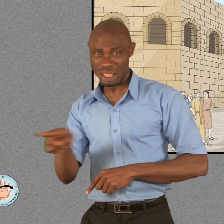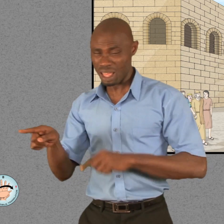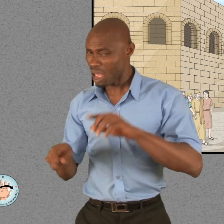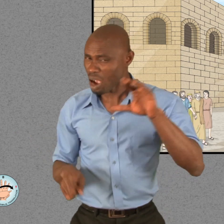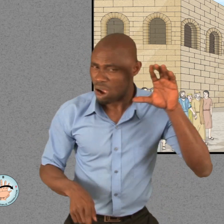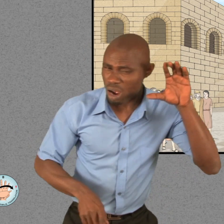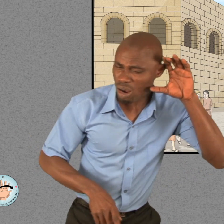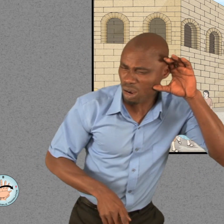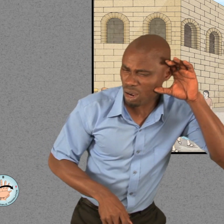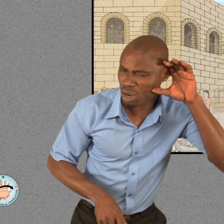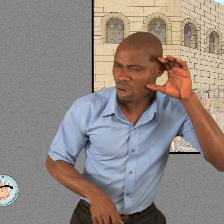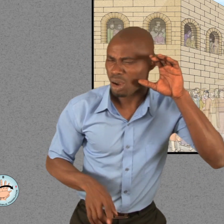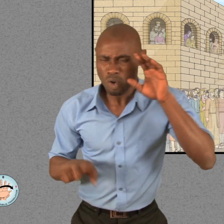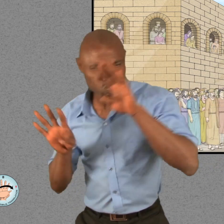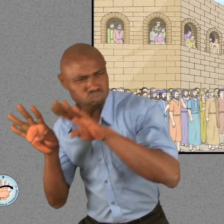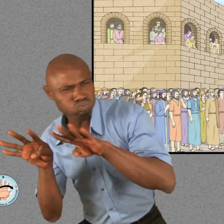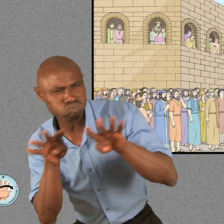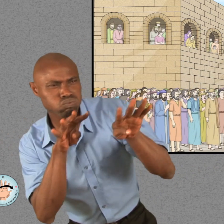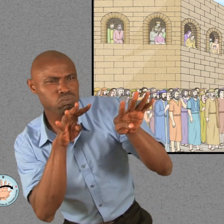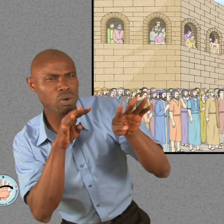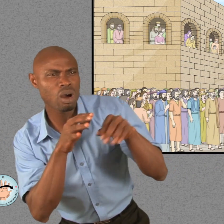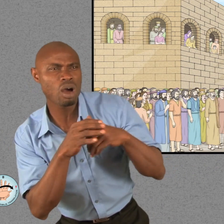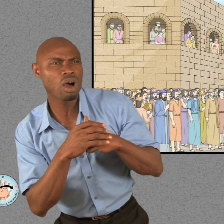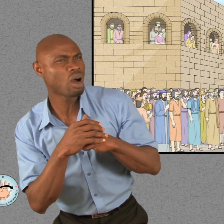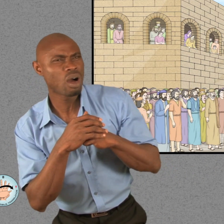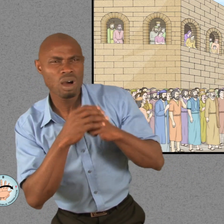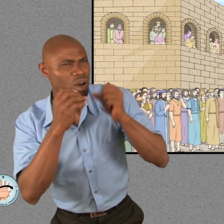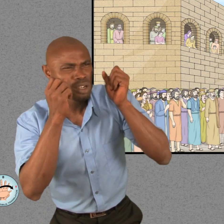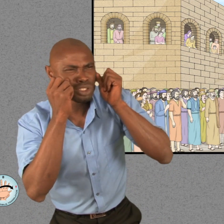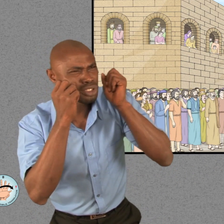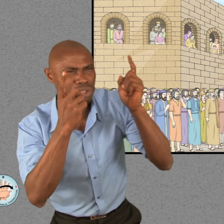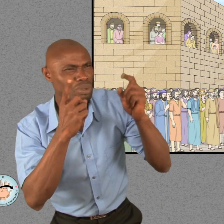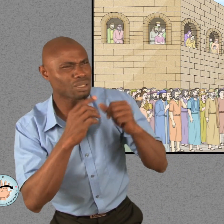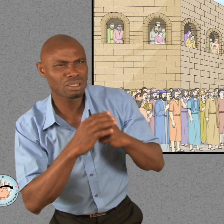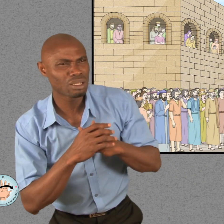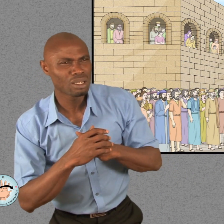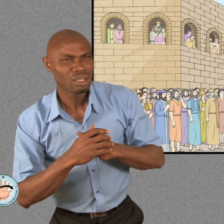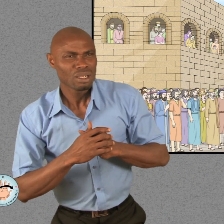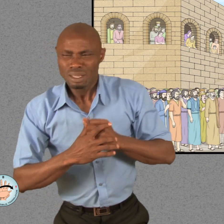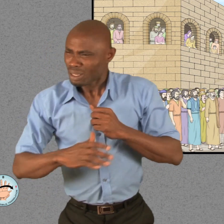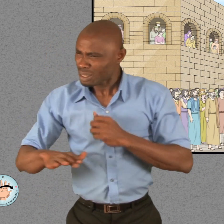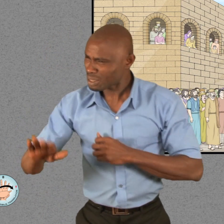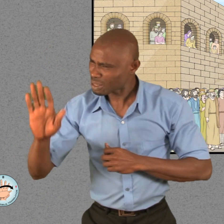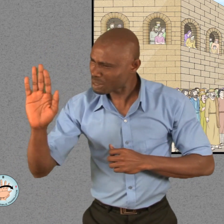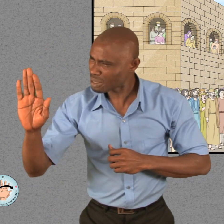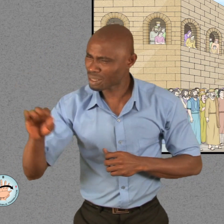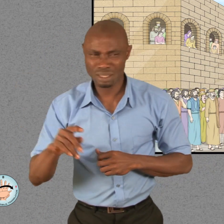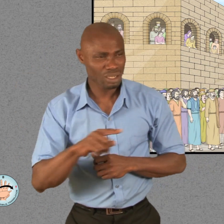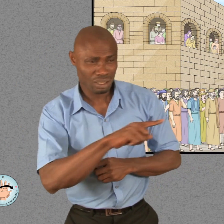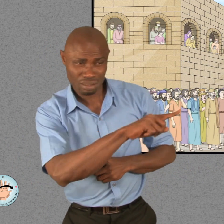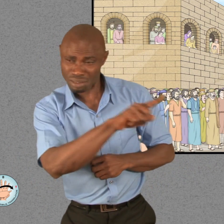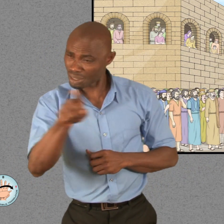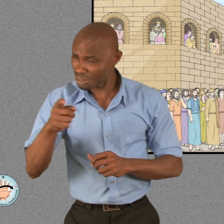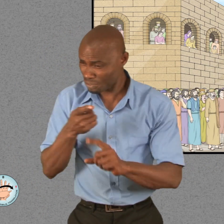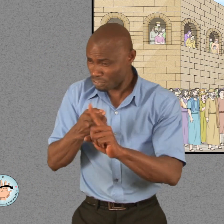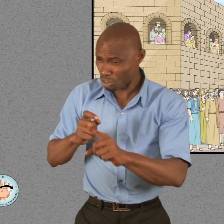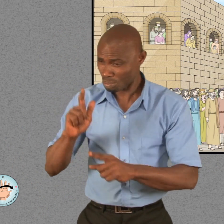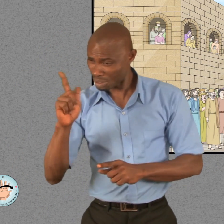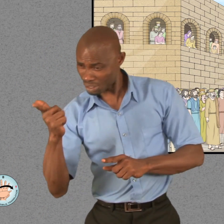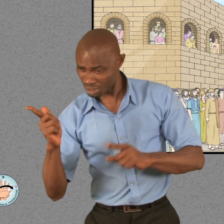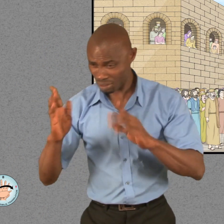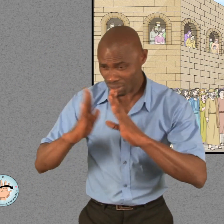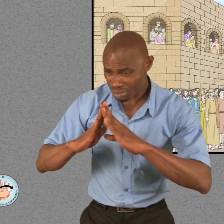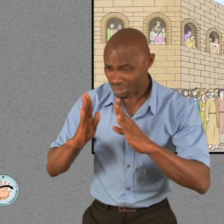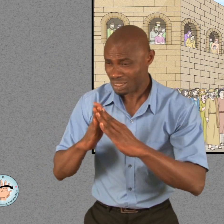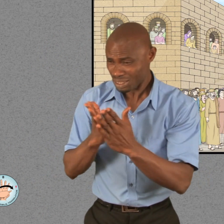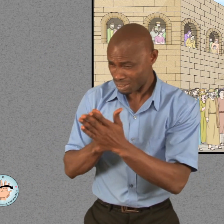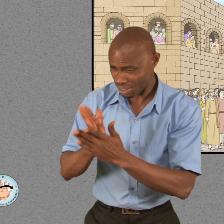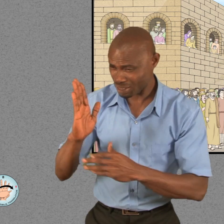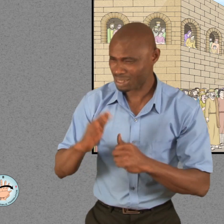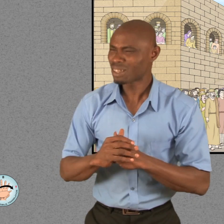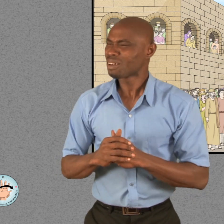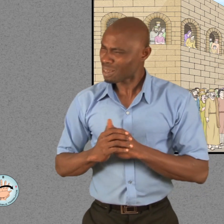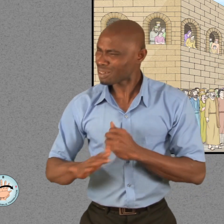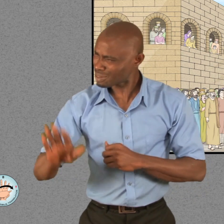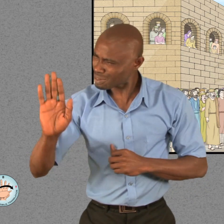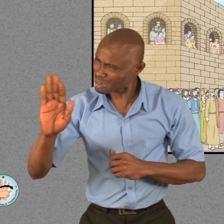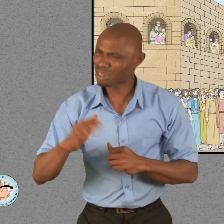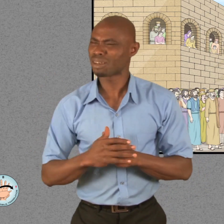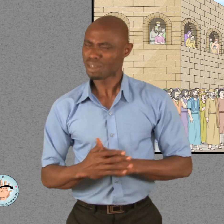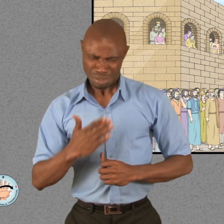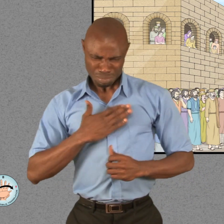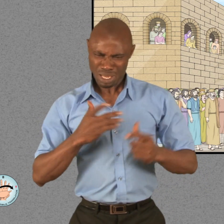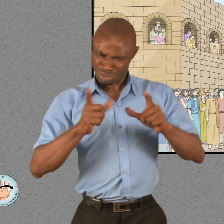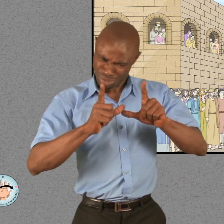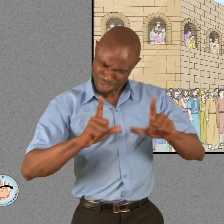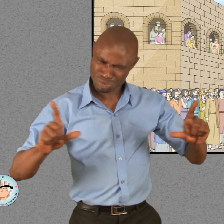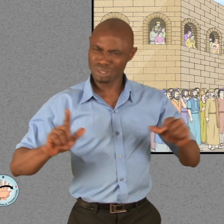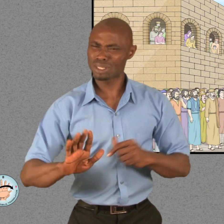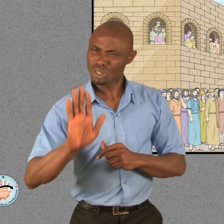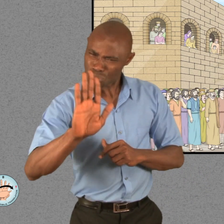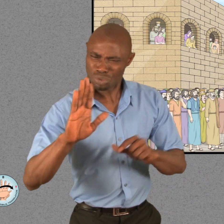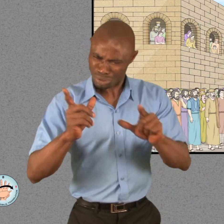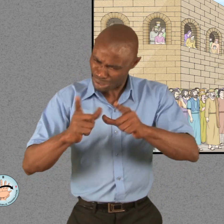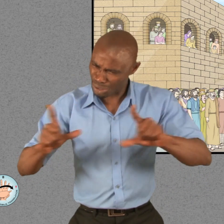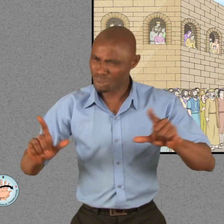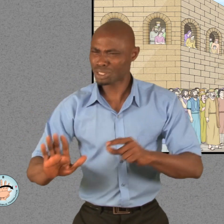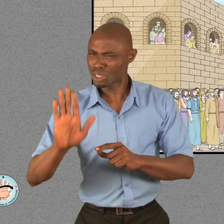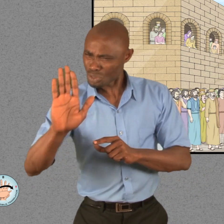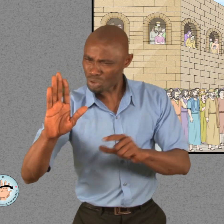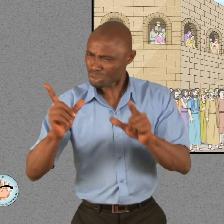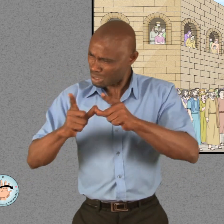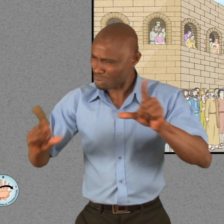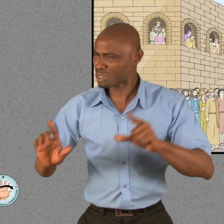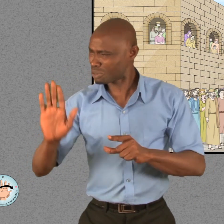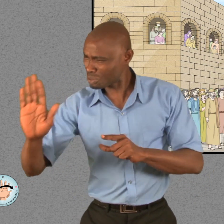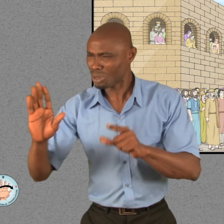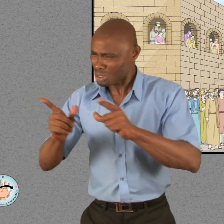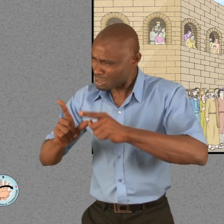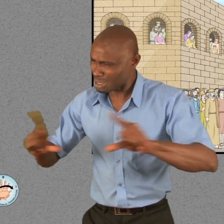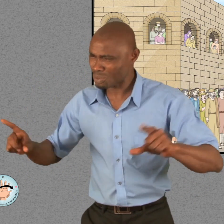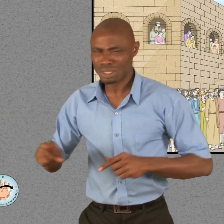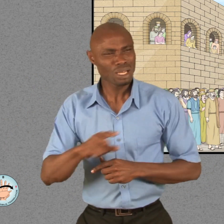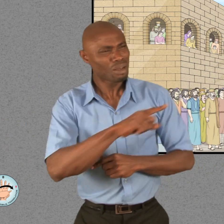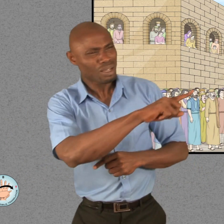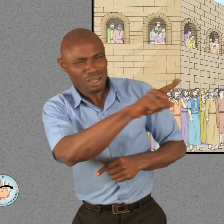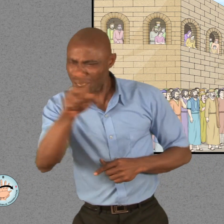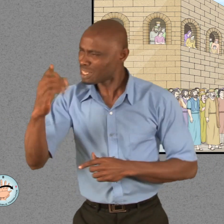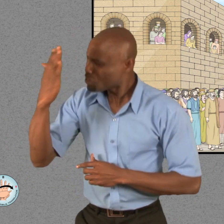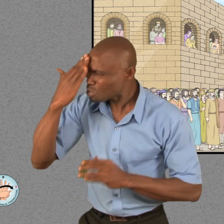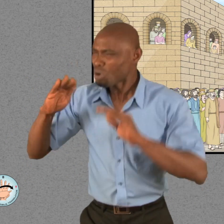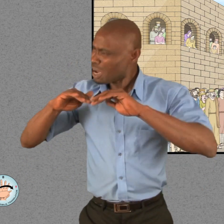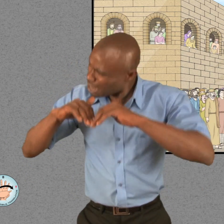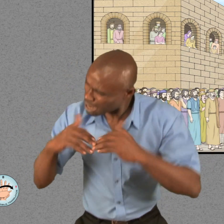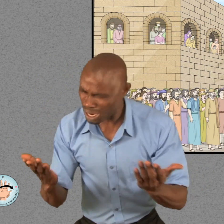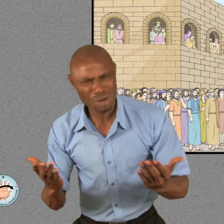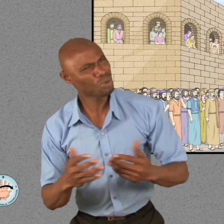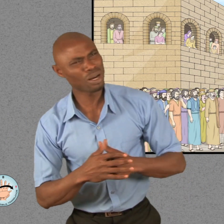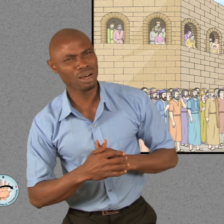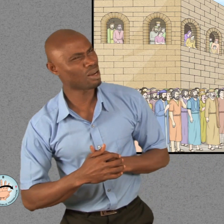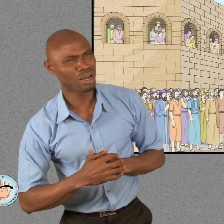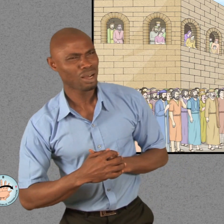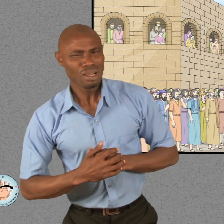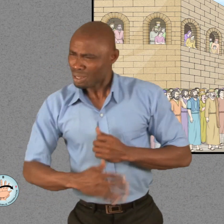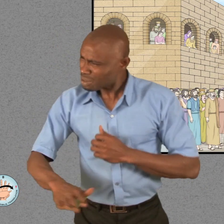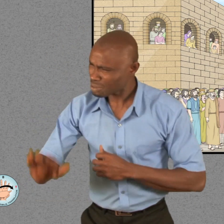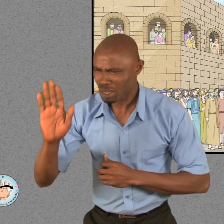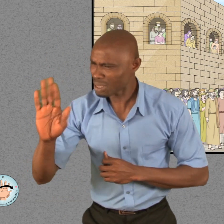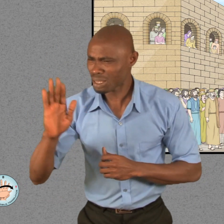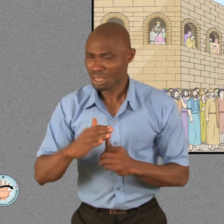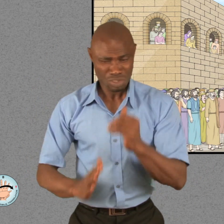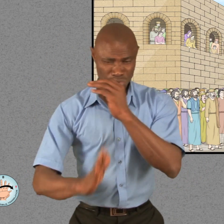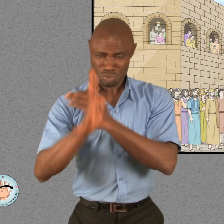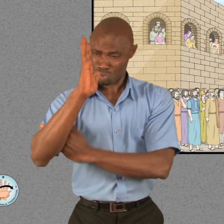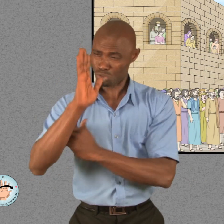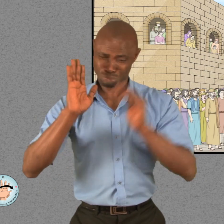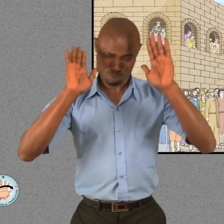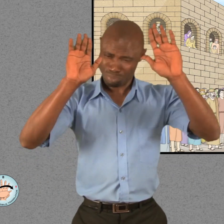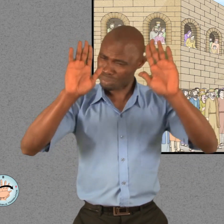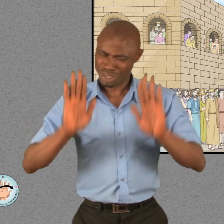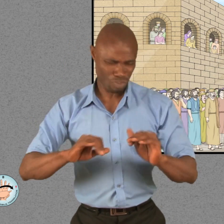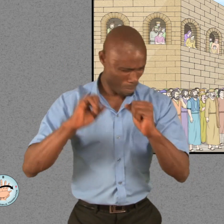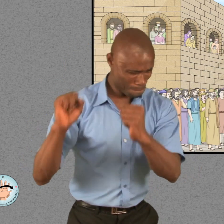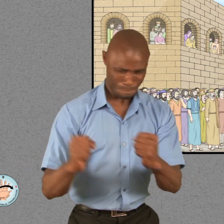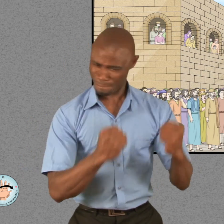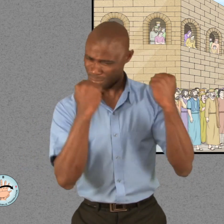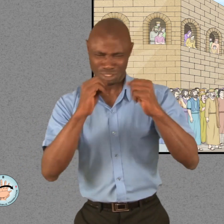And when this sound rang out, a crowd came together in bewilderment, because each one heard them speaking his own language. Astounded and amazed, they asked, “Are not all these men who are speaking Galileans?